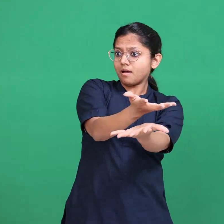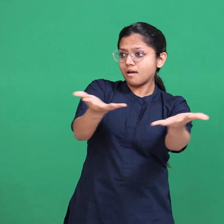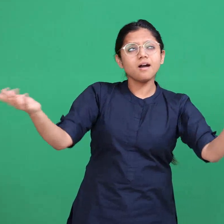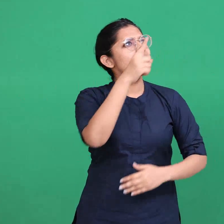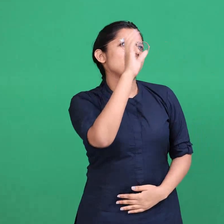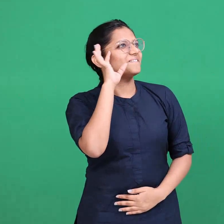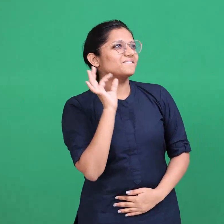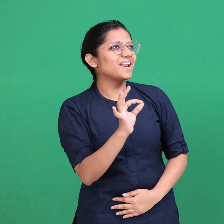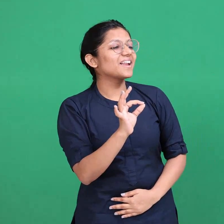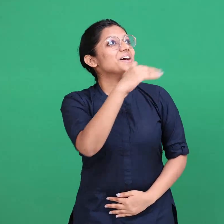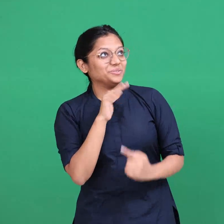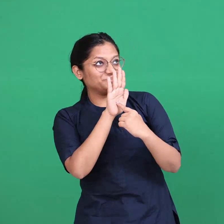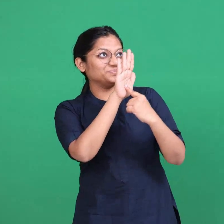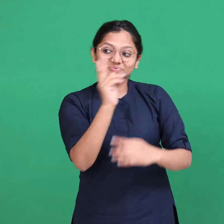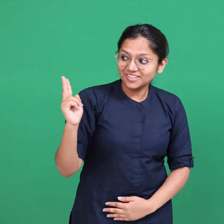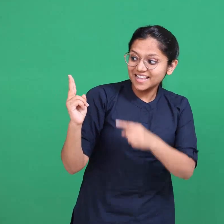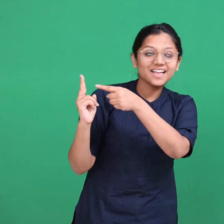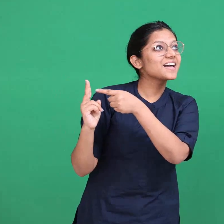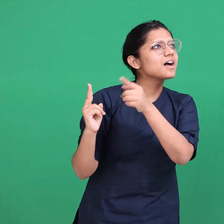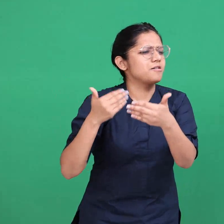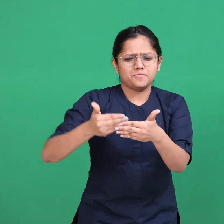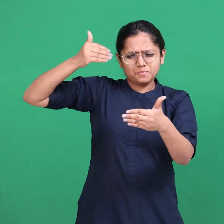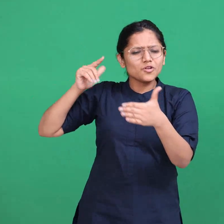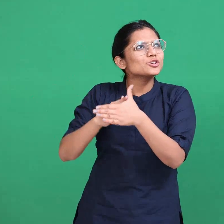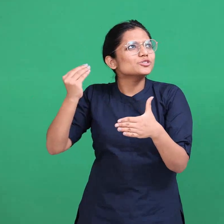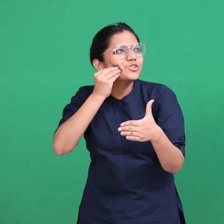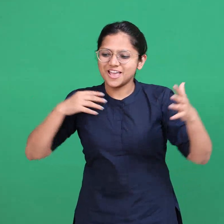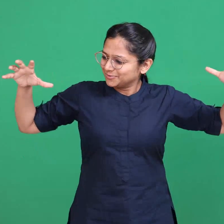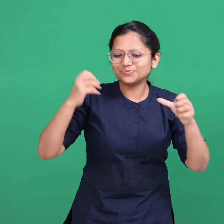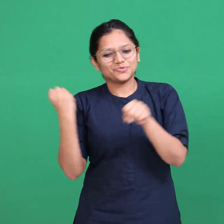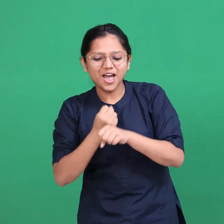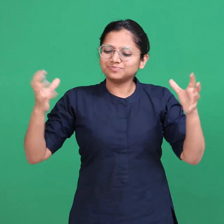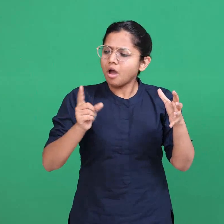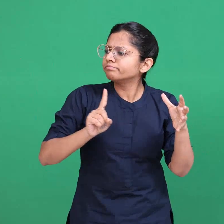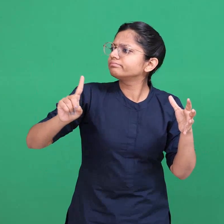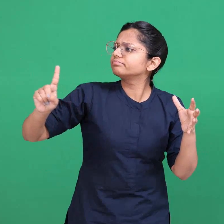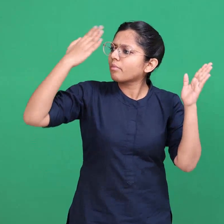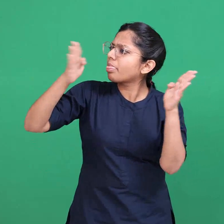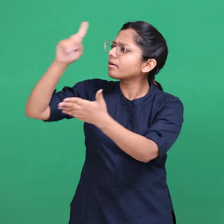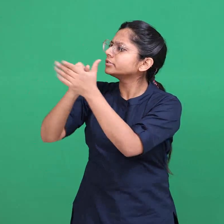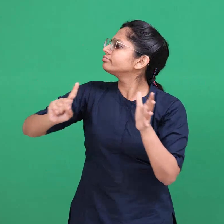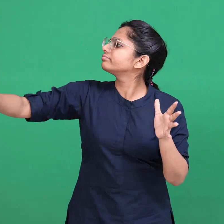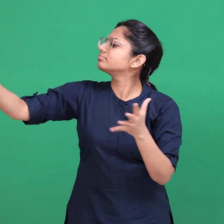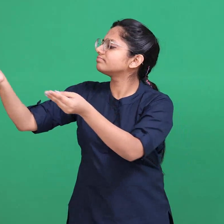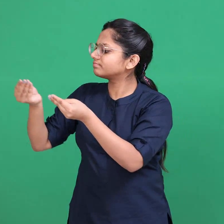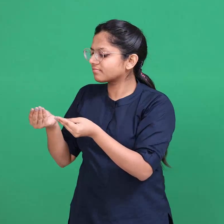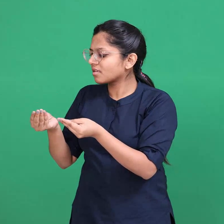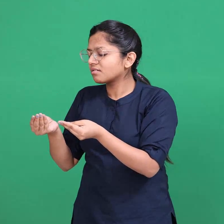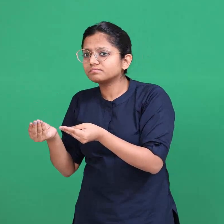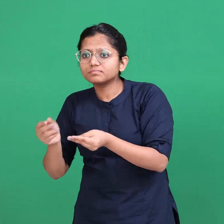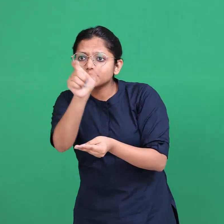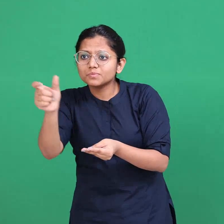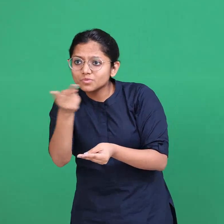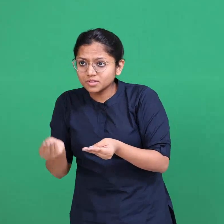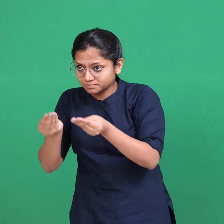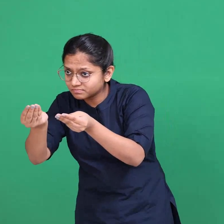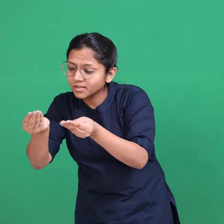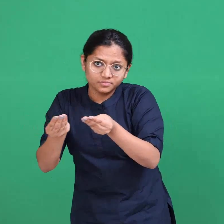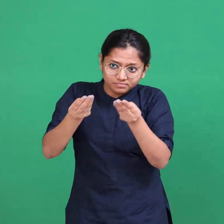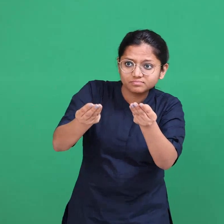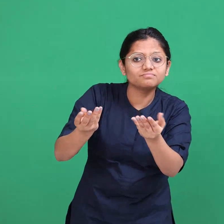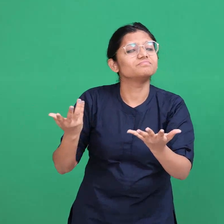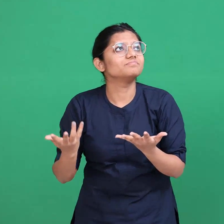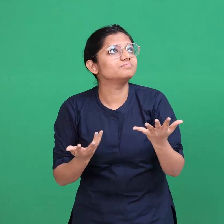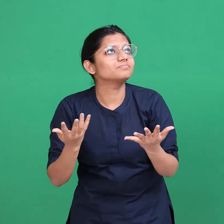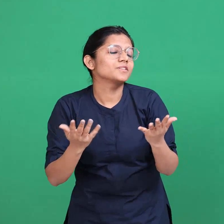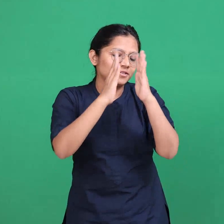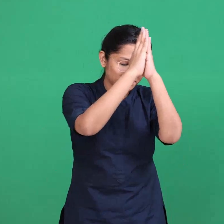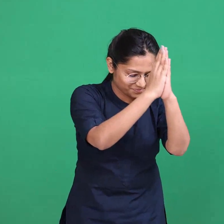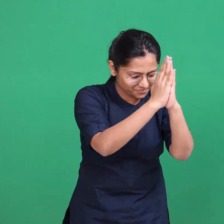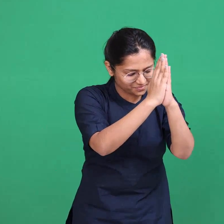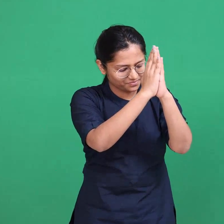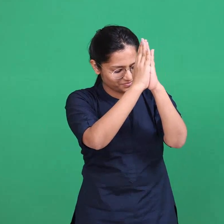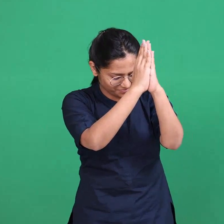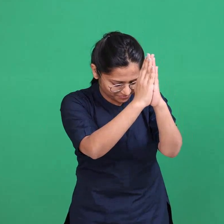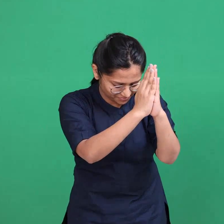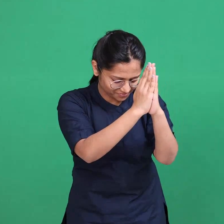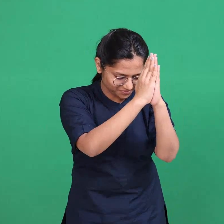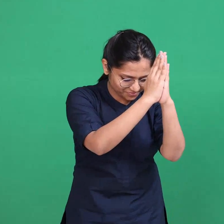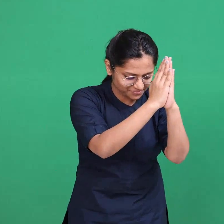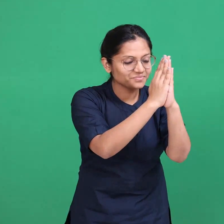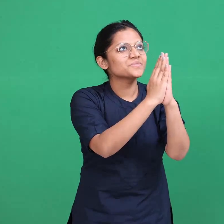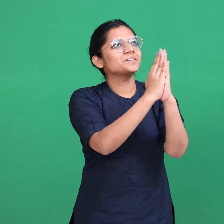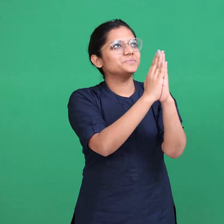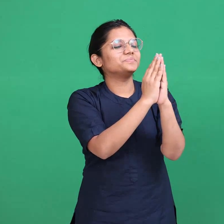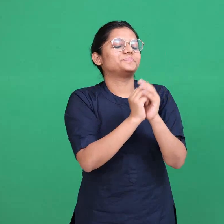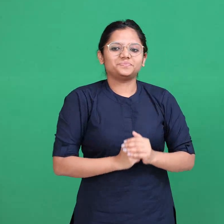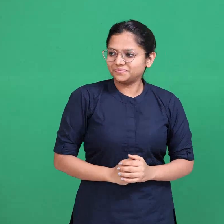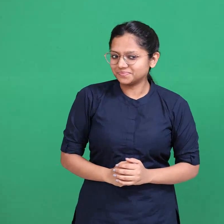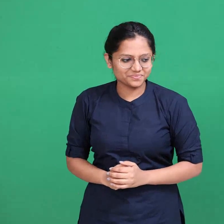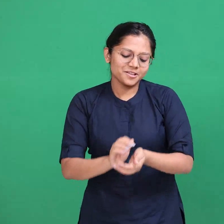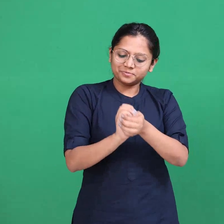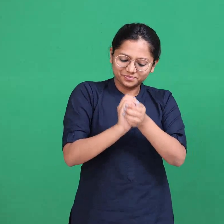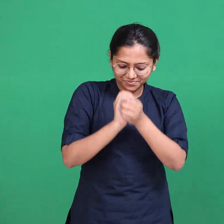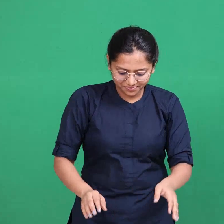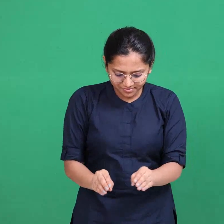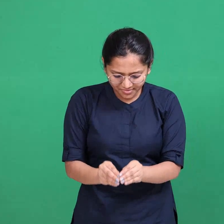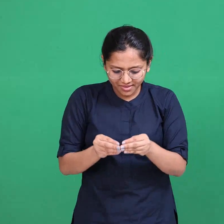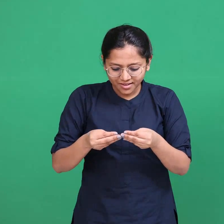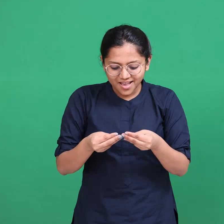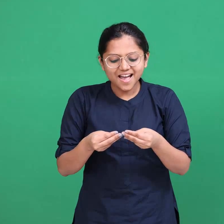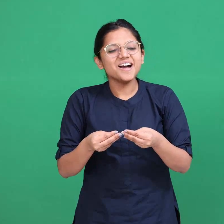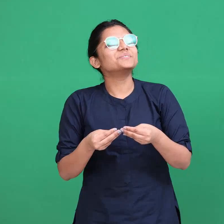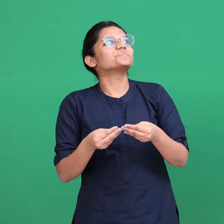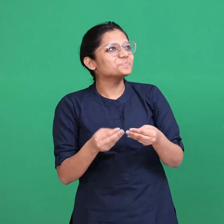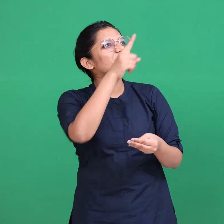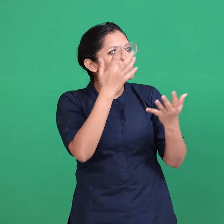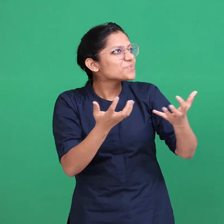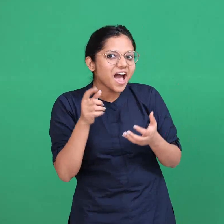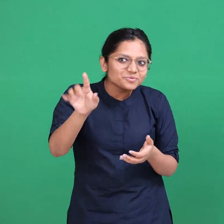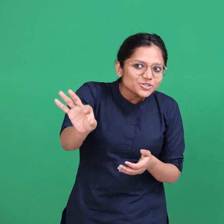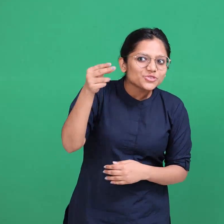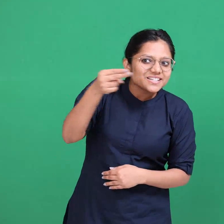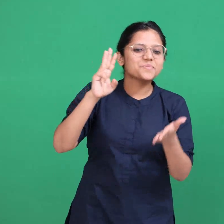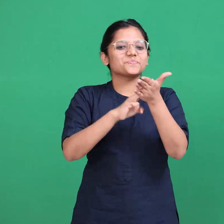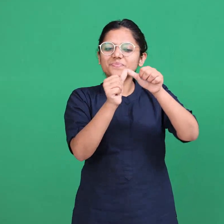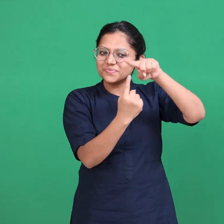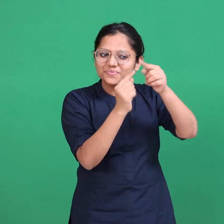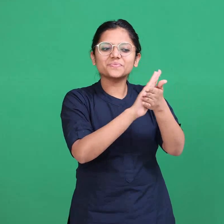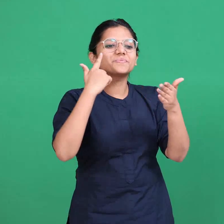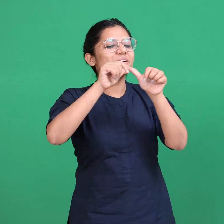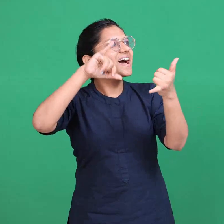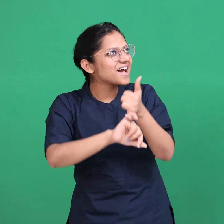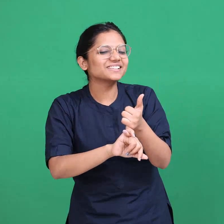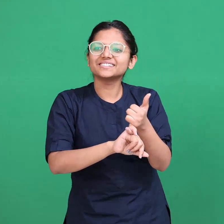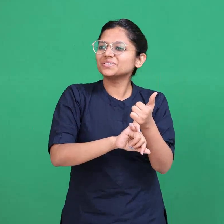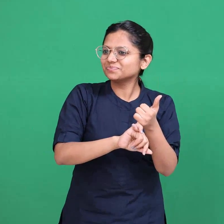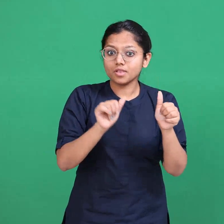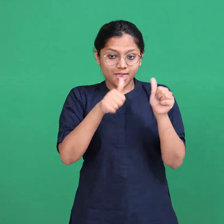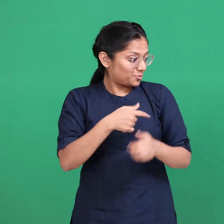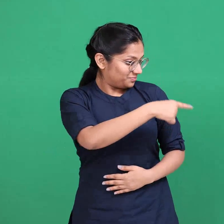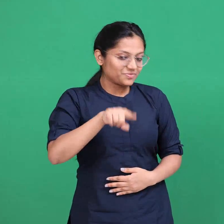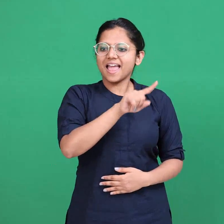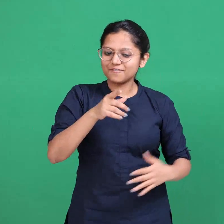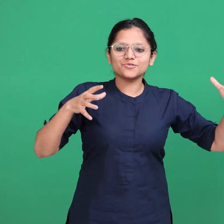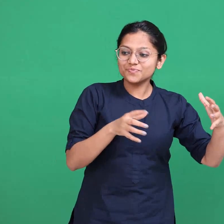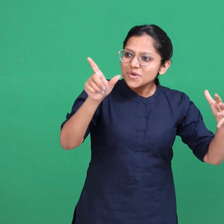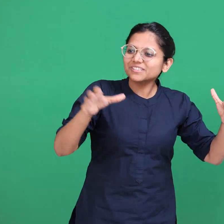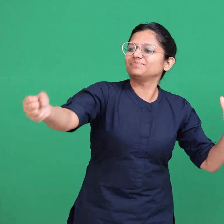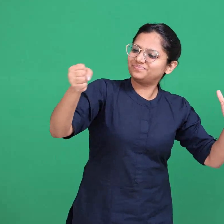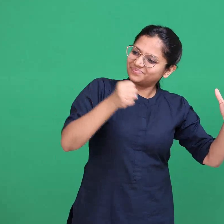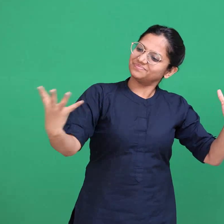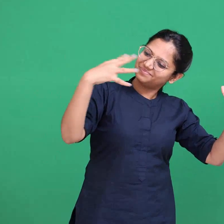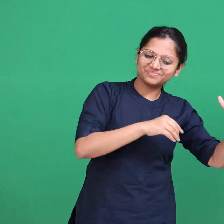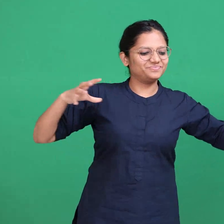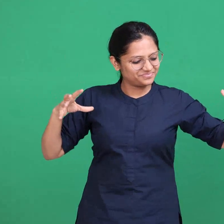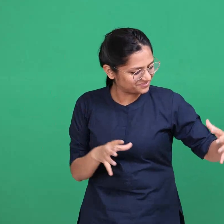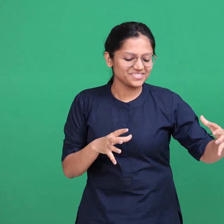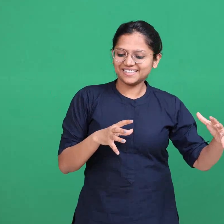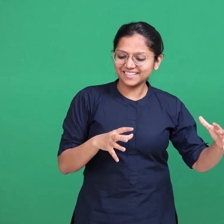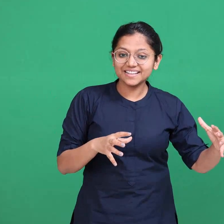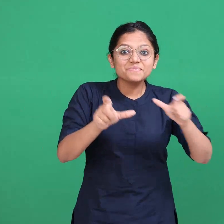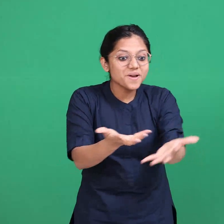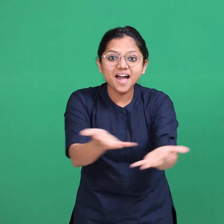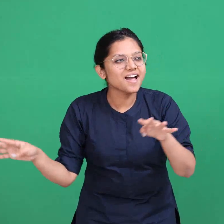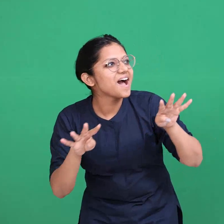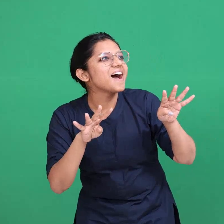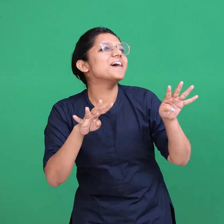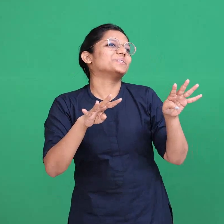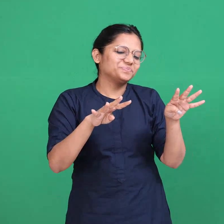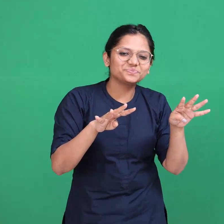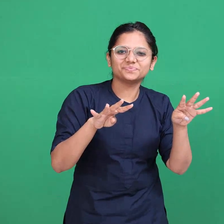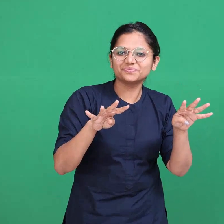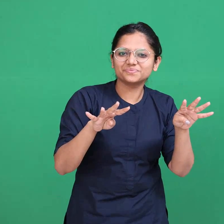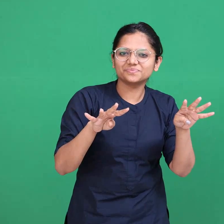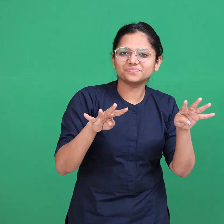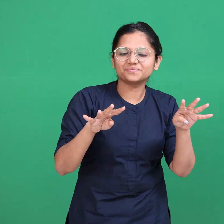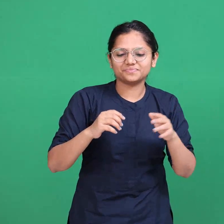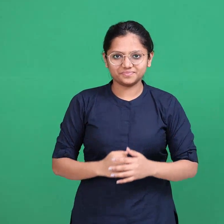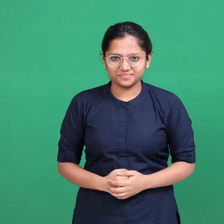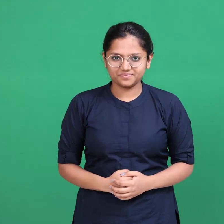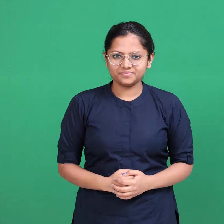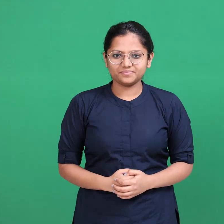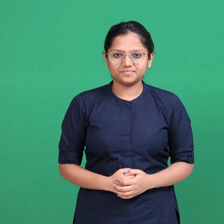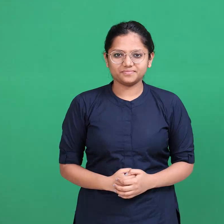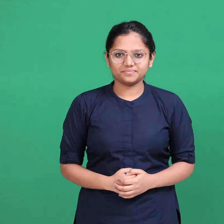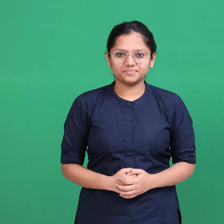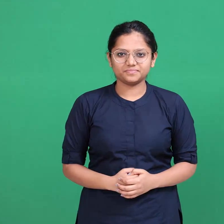Show us which of these two You have chosen to take up this ministry and apostleship, which Judas abandoned to go to his rightful place." Then they cast lots, and the lot fell to Matthias; so he was added to the eleven apostles.